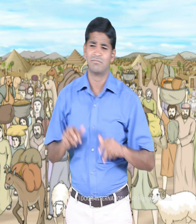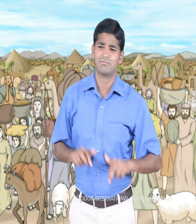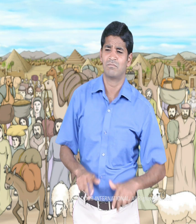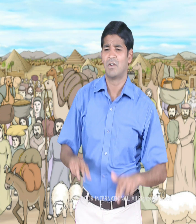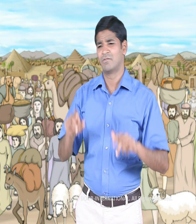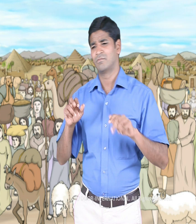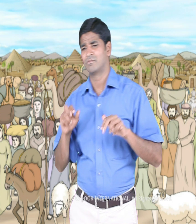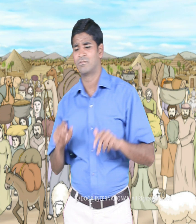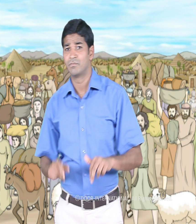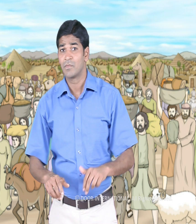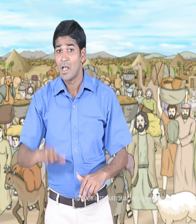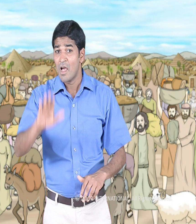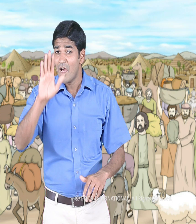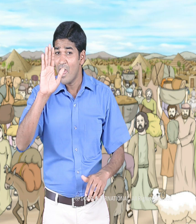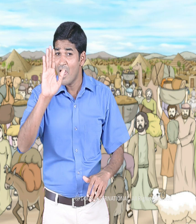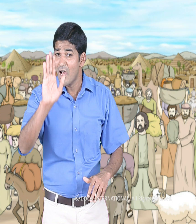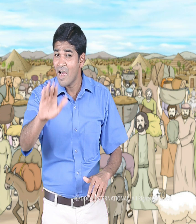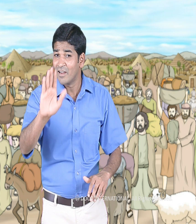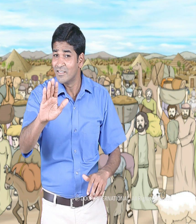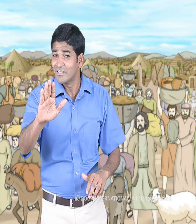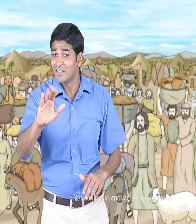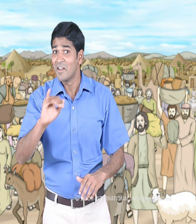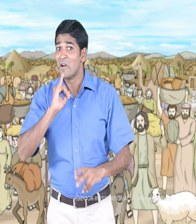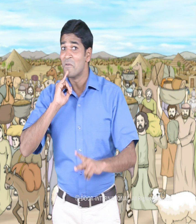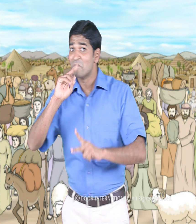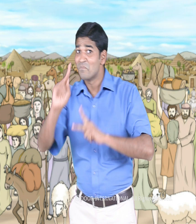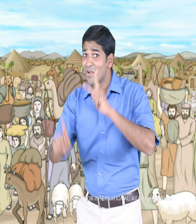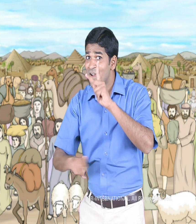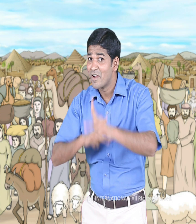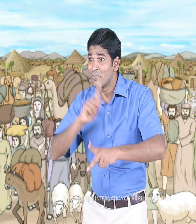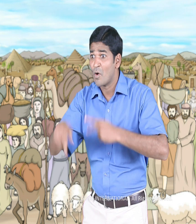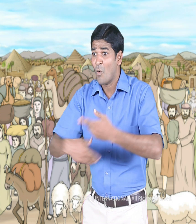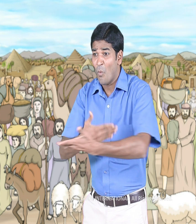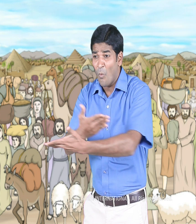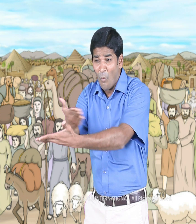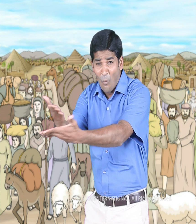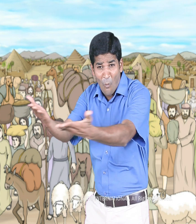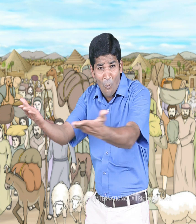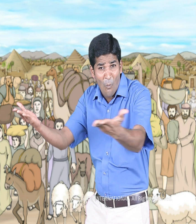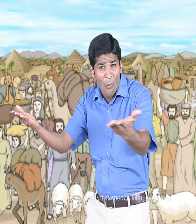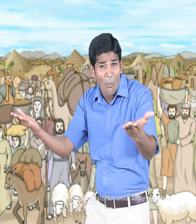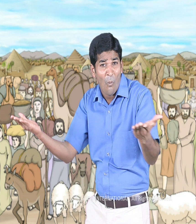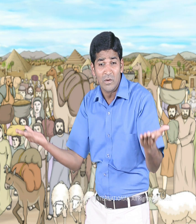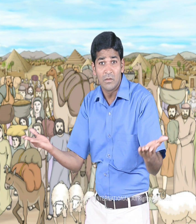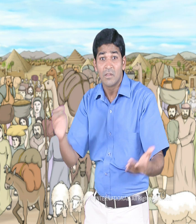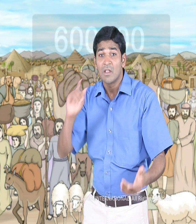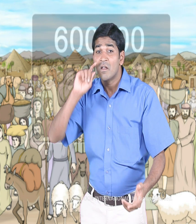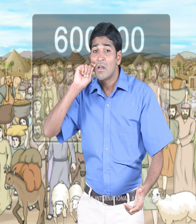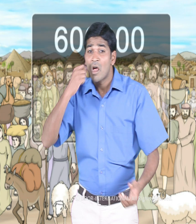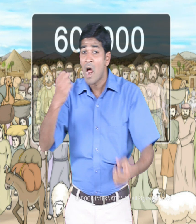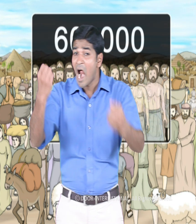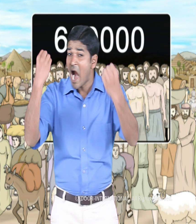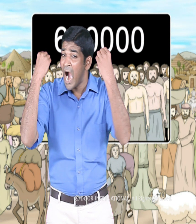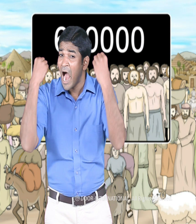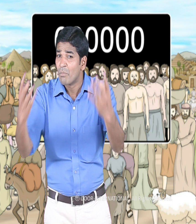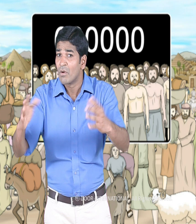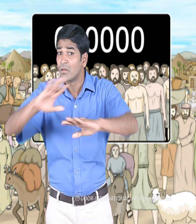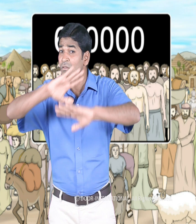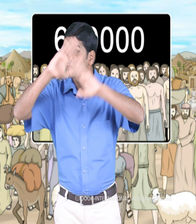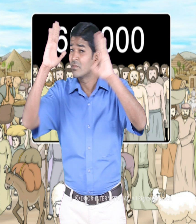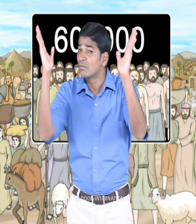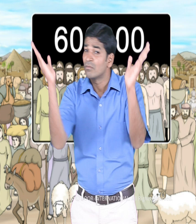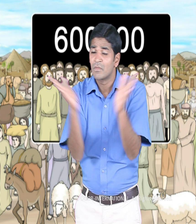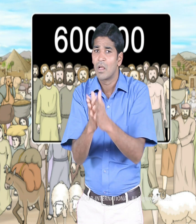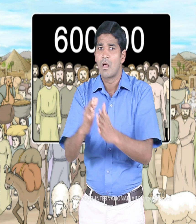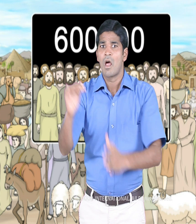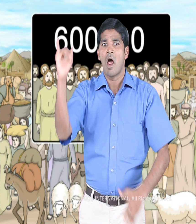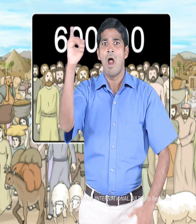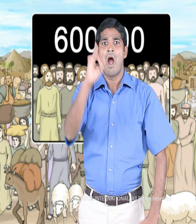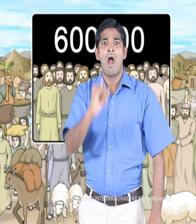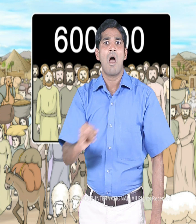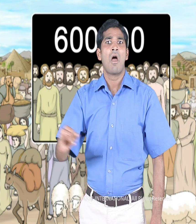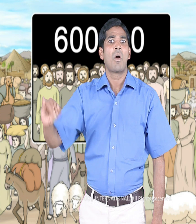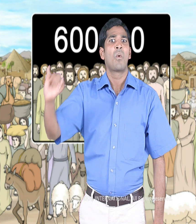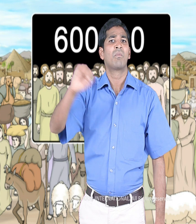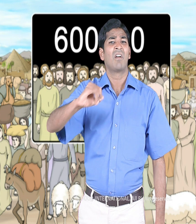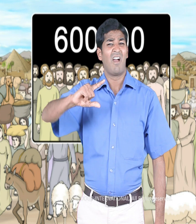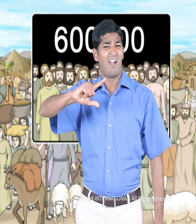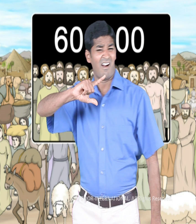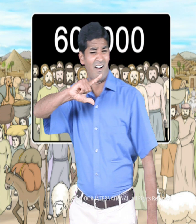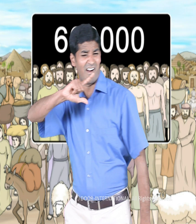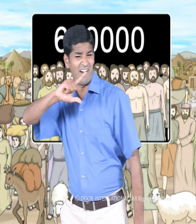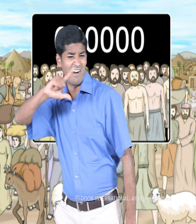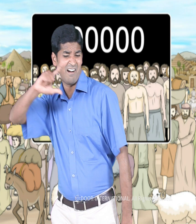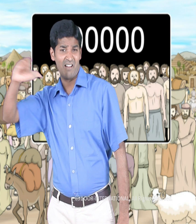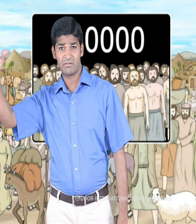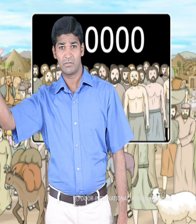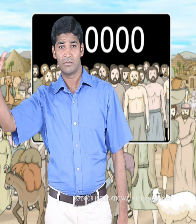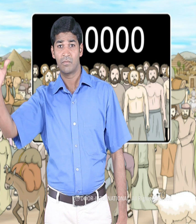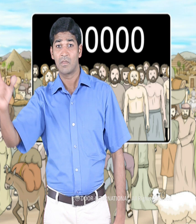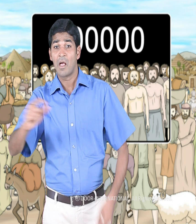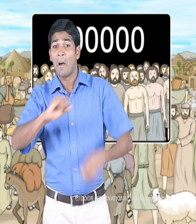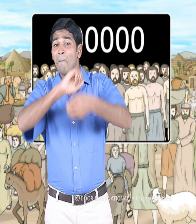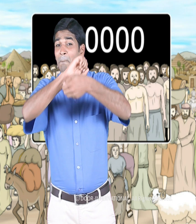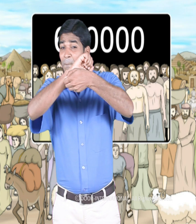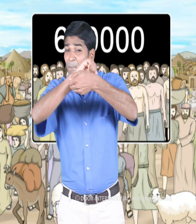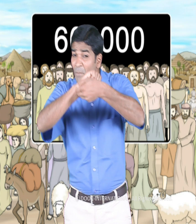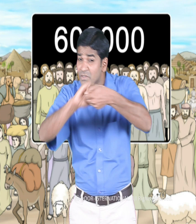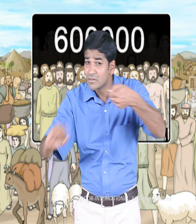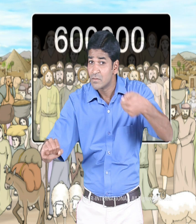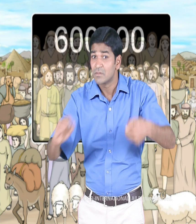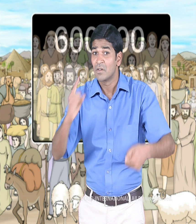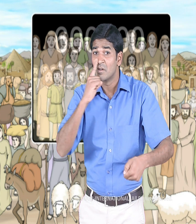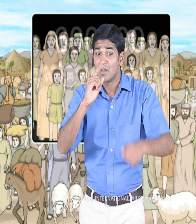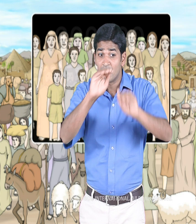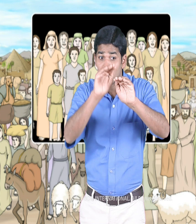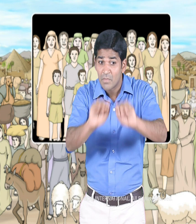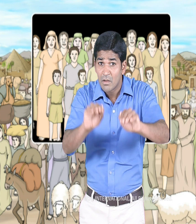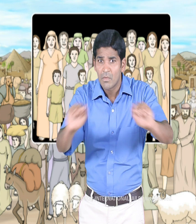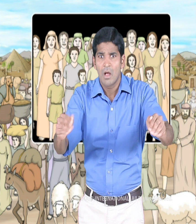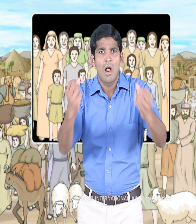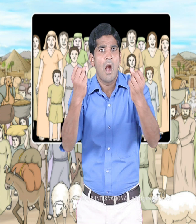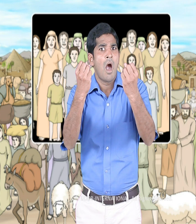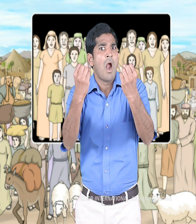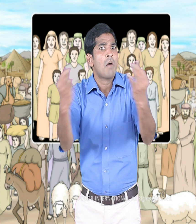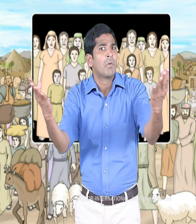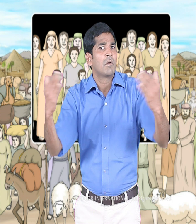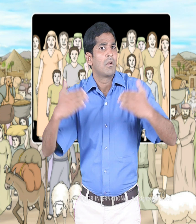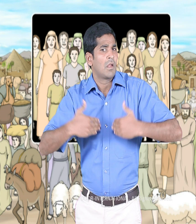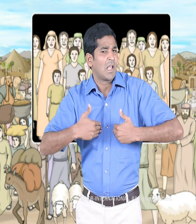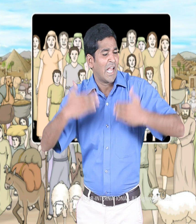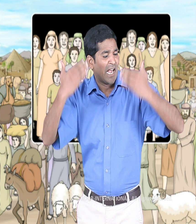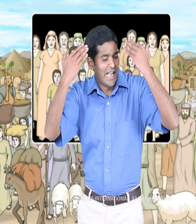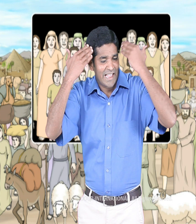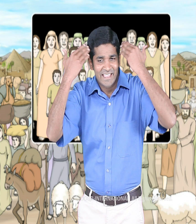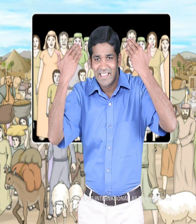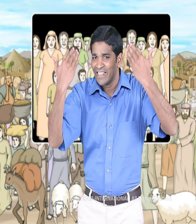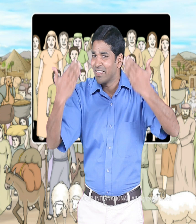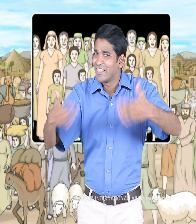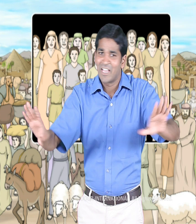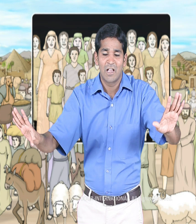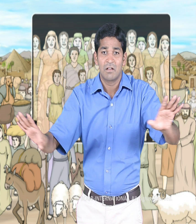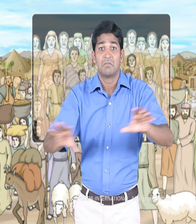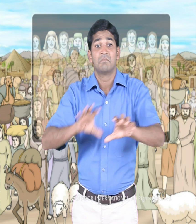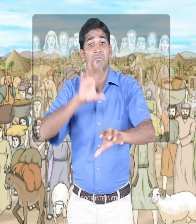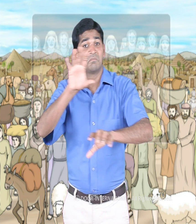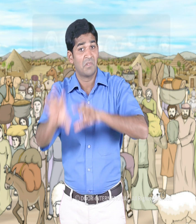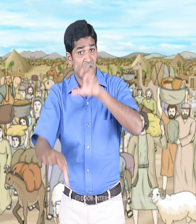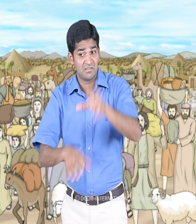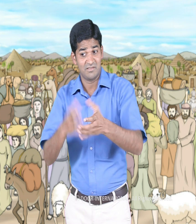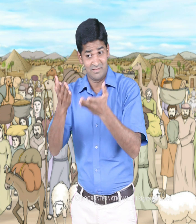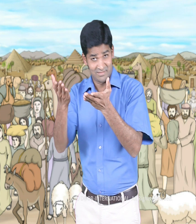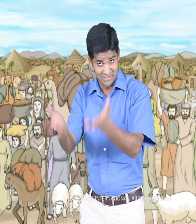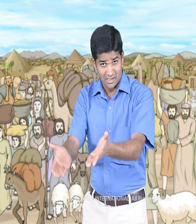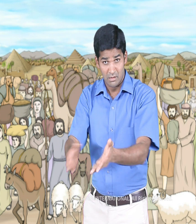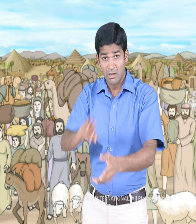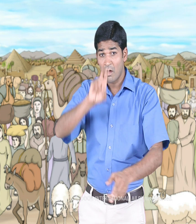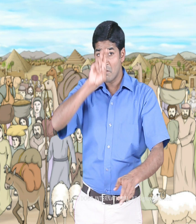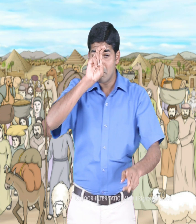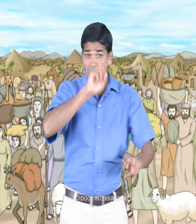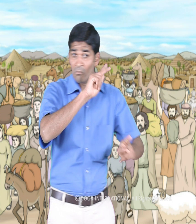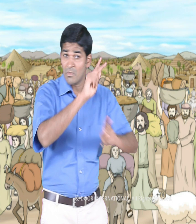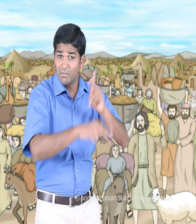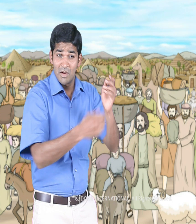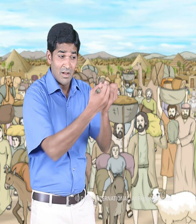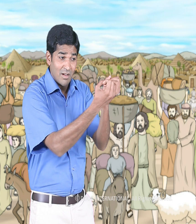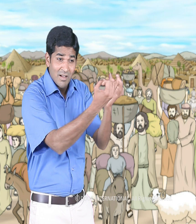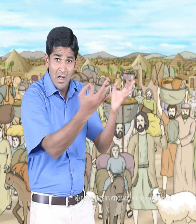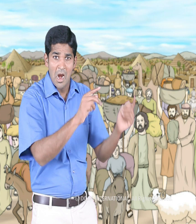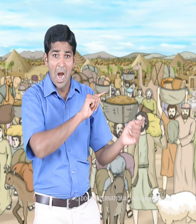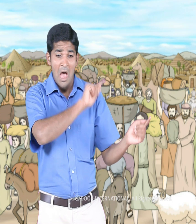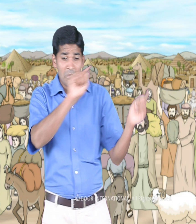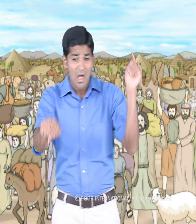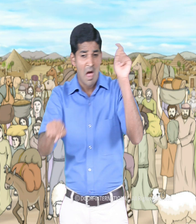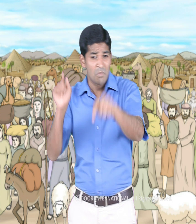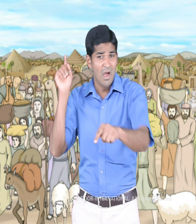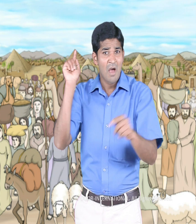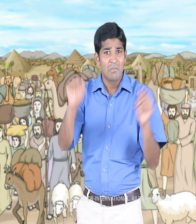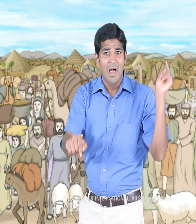Since their dough had no leaven, the people baked what they had brought out of Egypt into unleavened loaves.